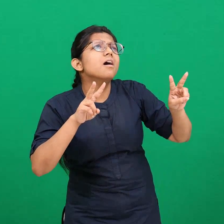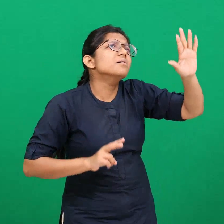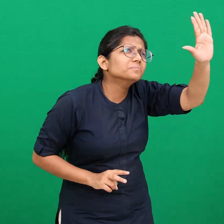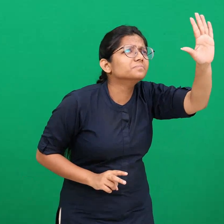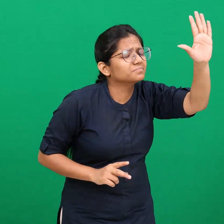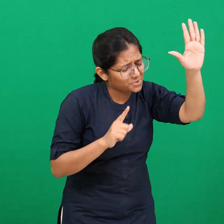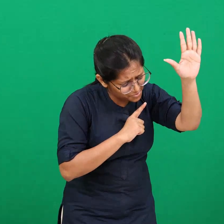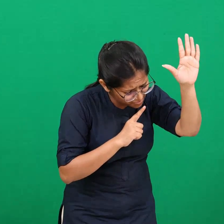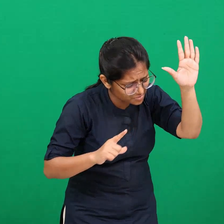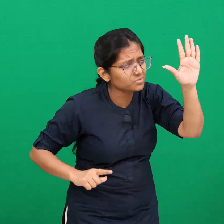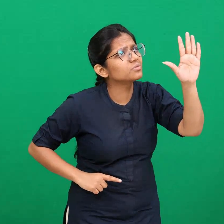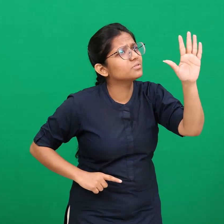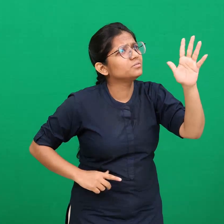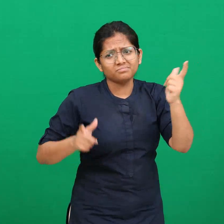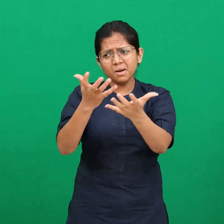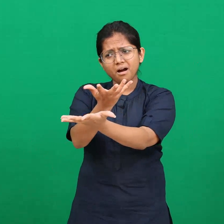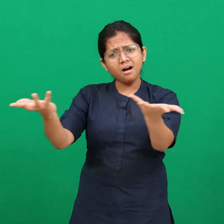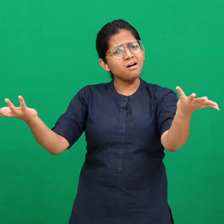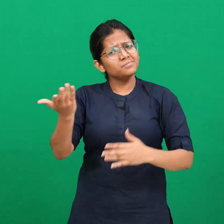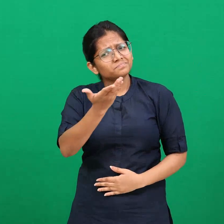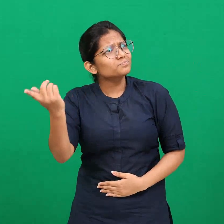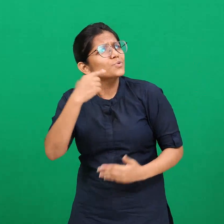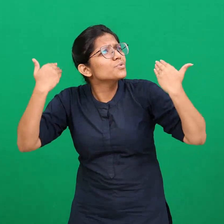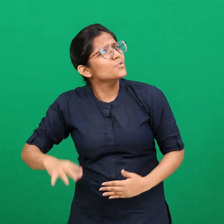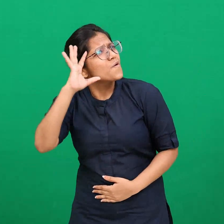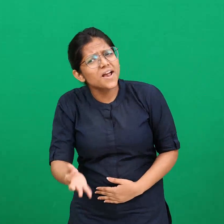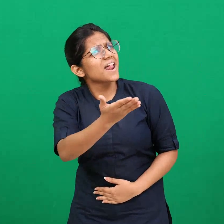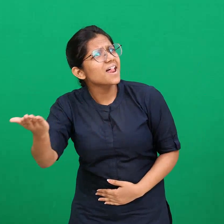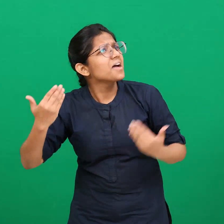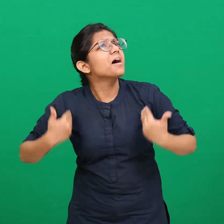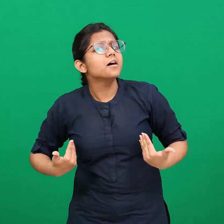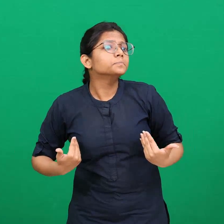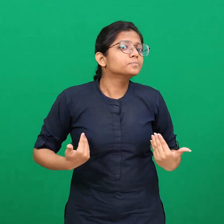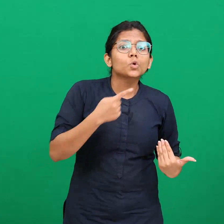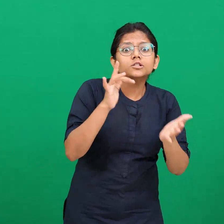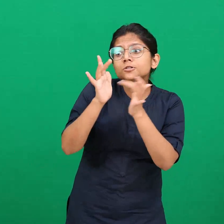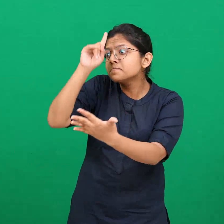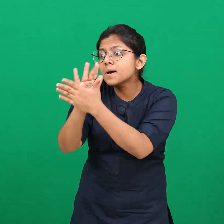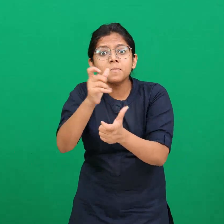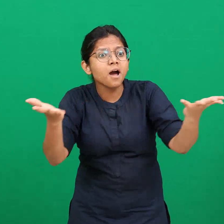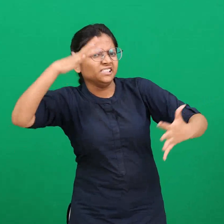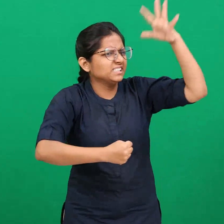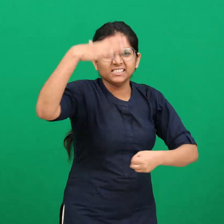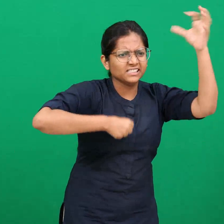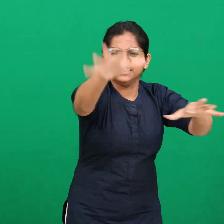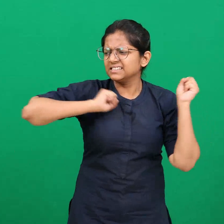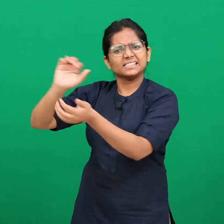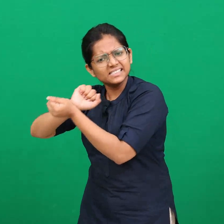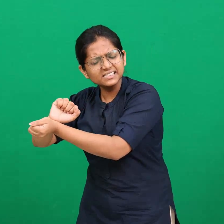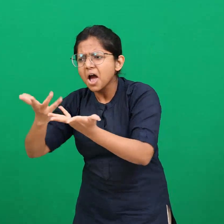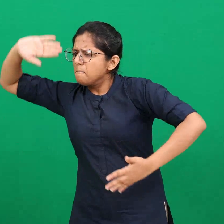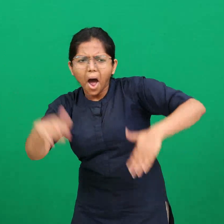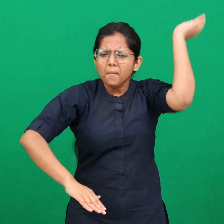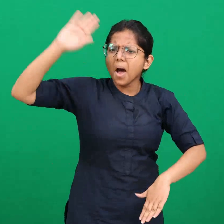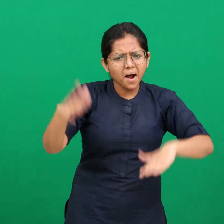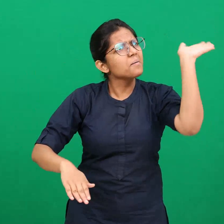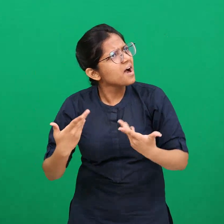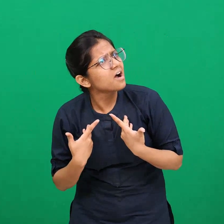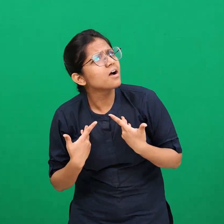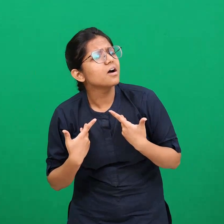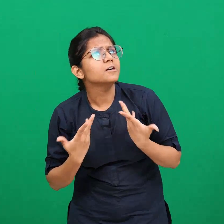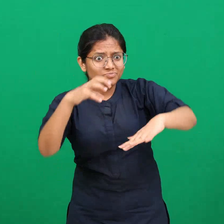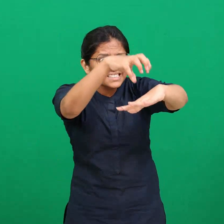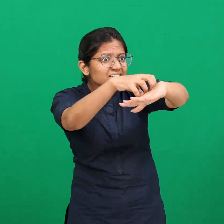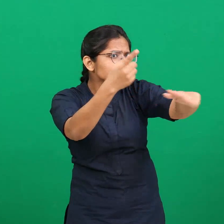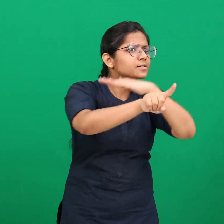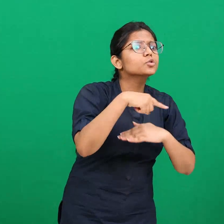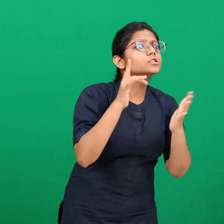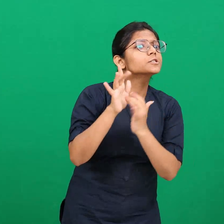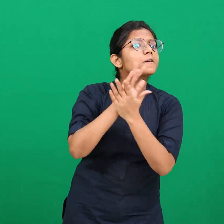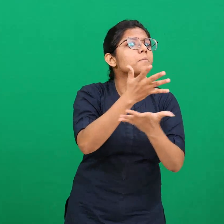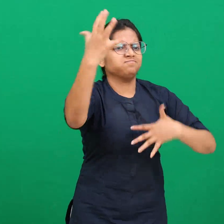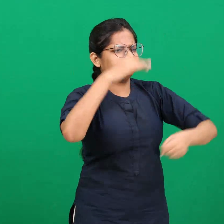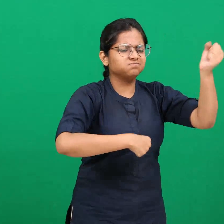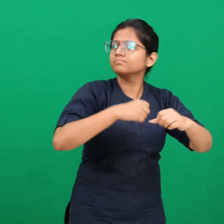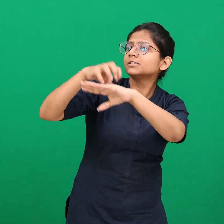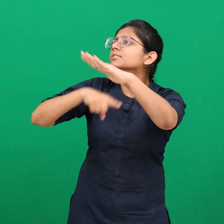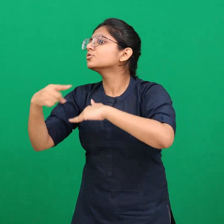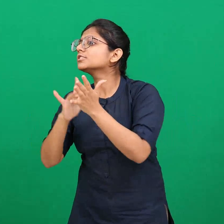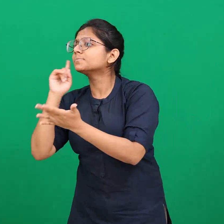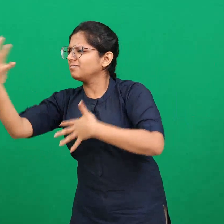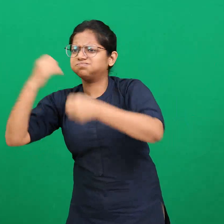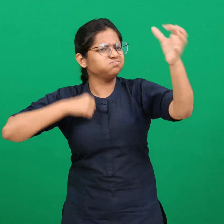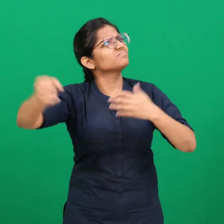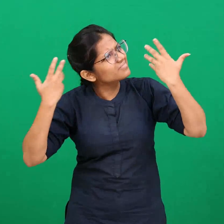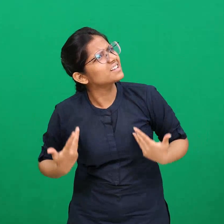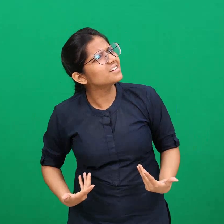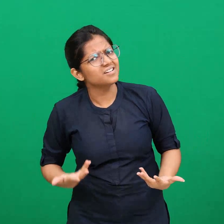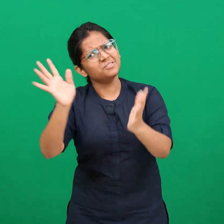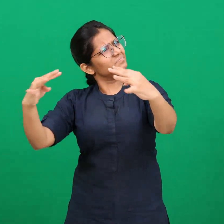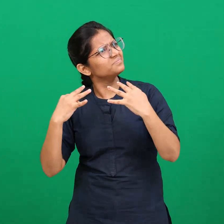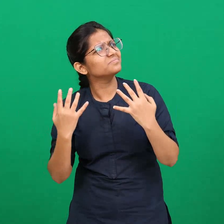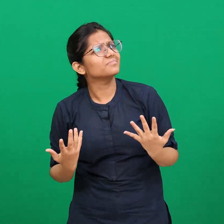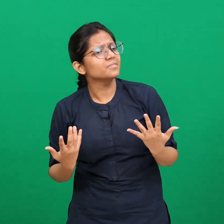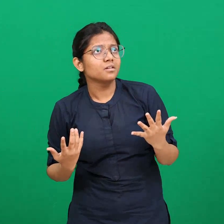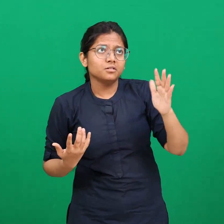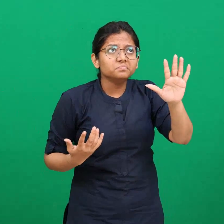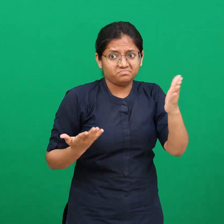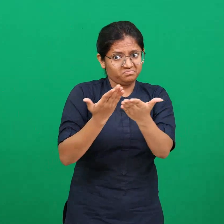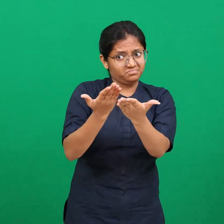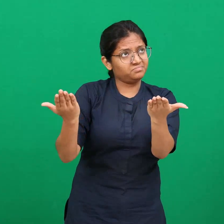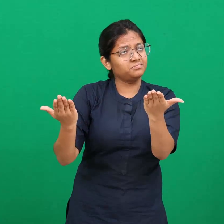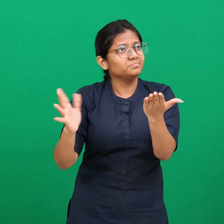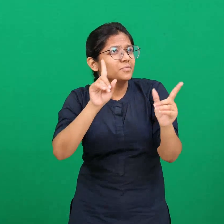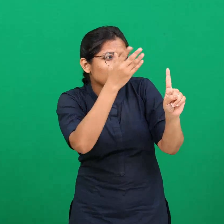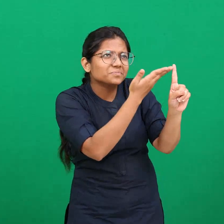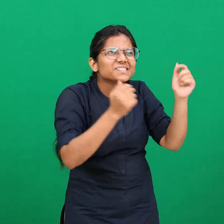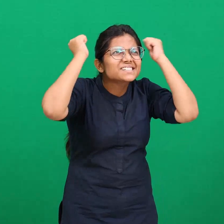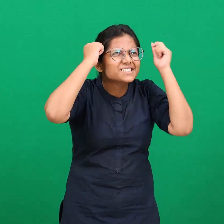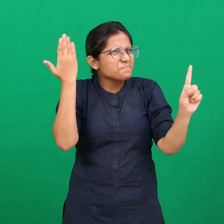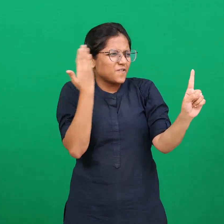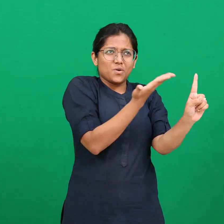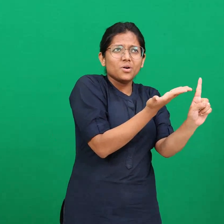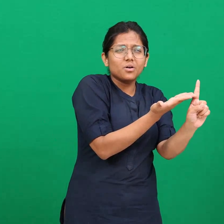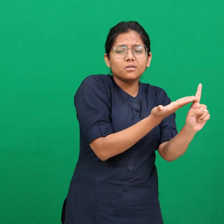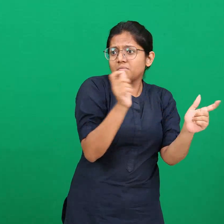' Lord,' I answered, ' they know very well that in one synagogue after another I imprisoned and beat those who believed in You.